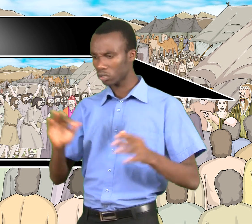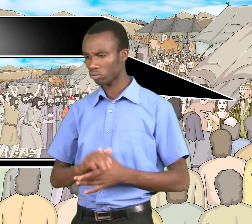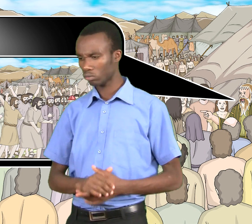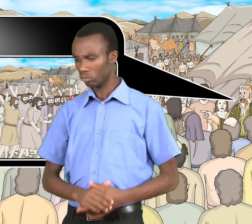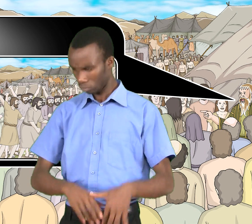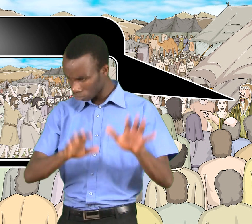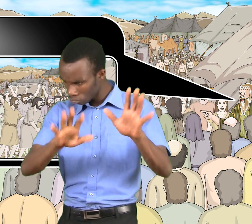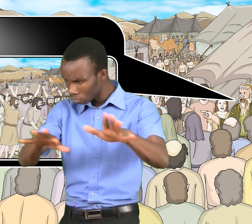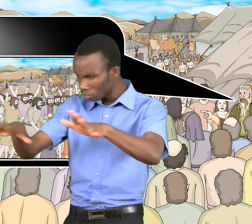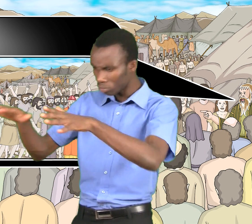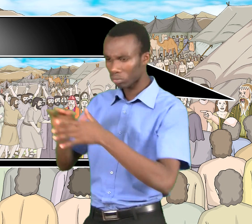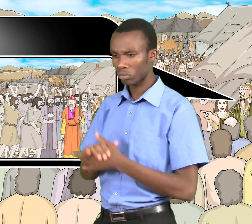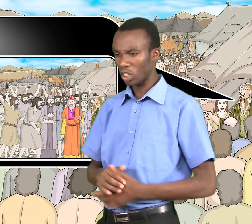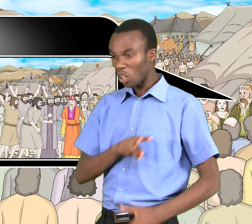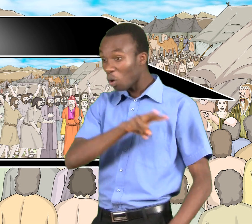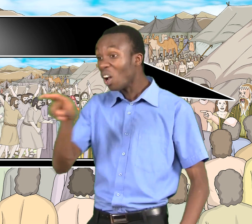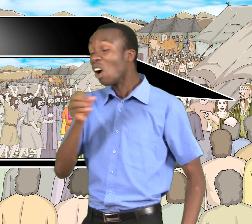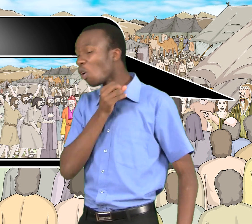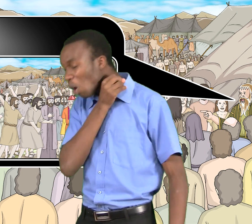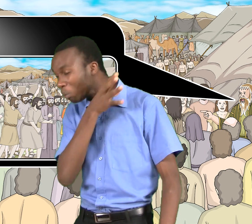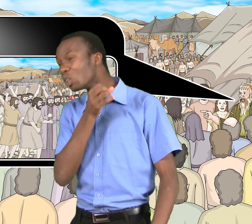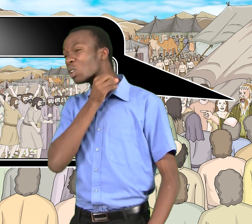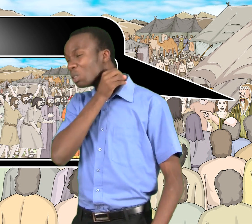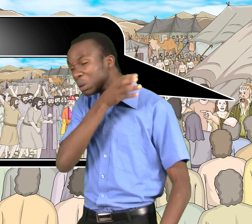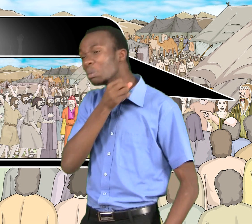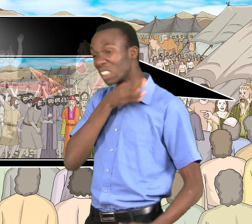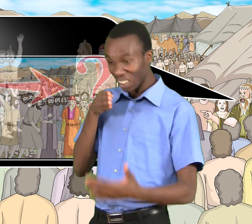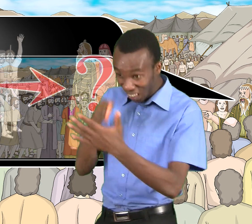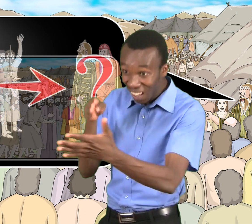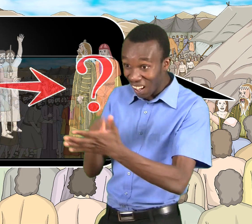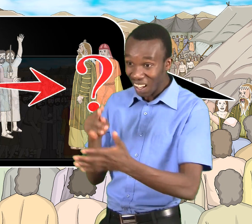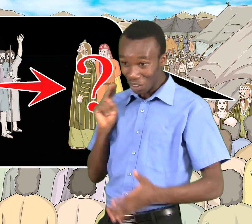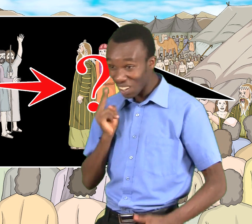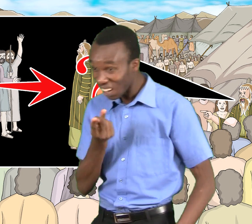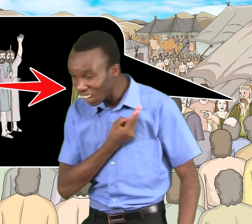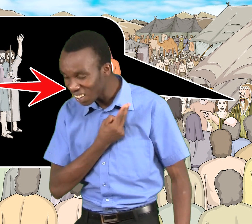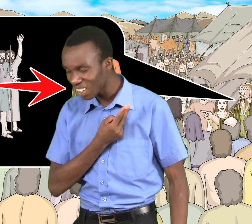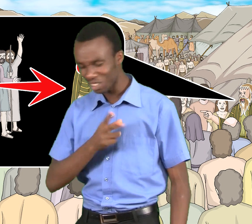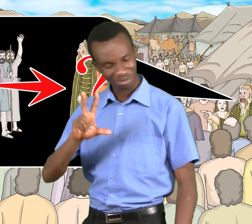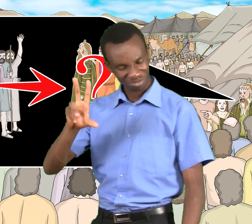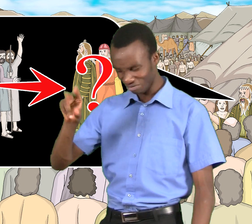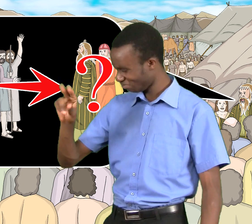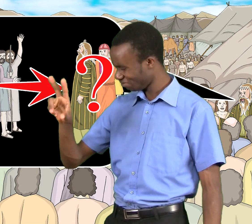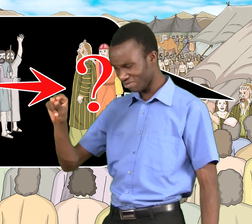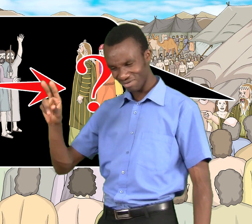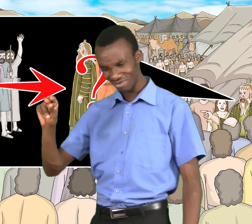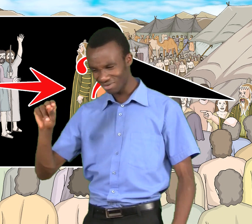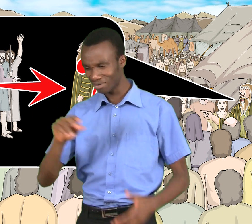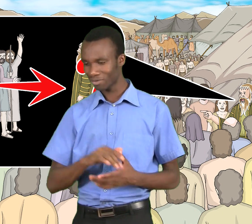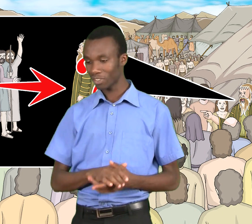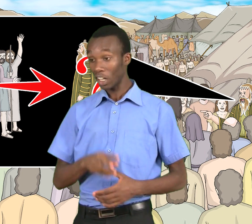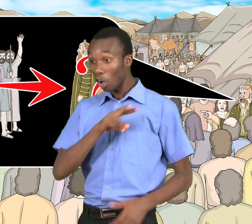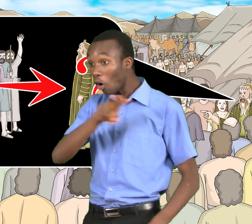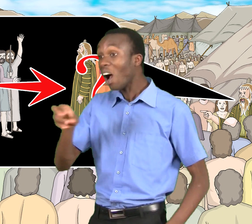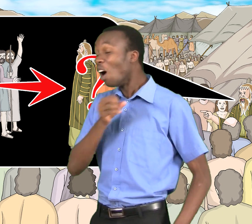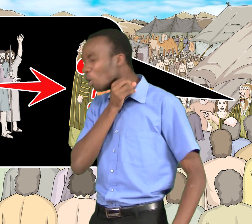Who are we?